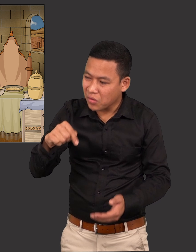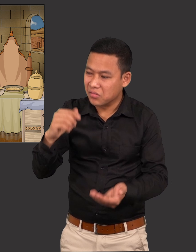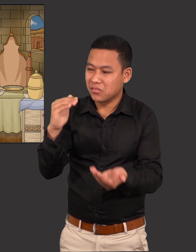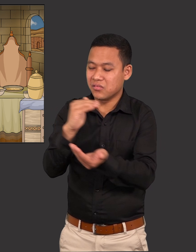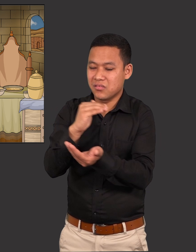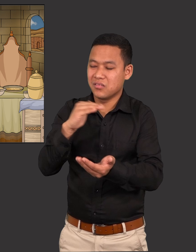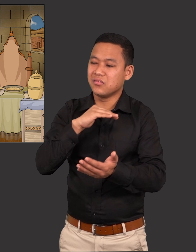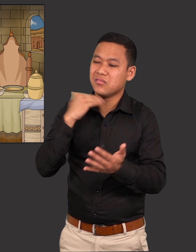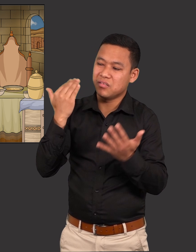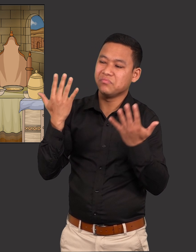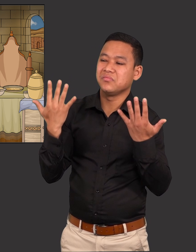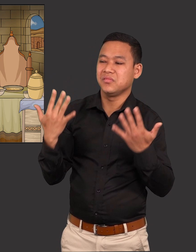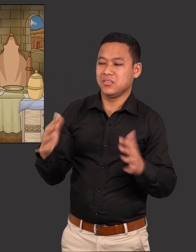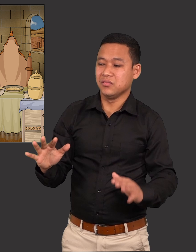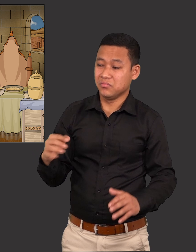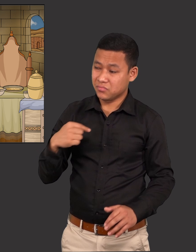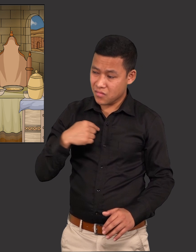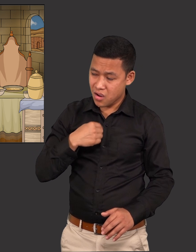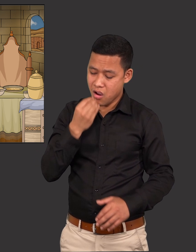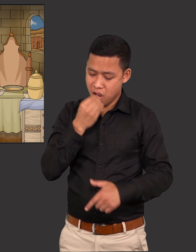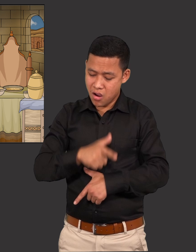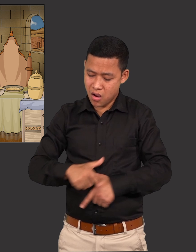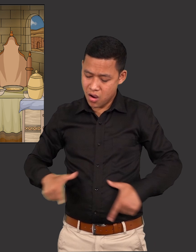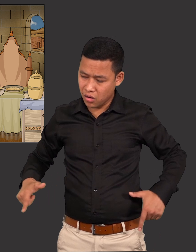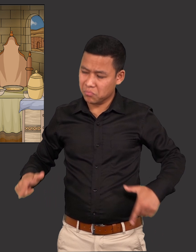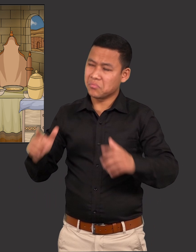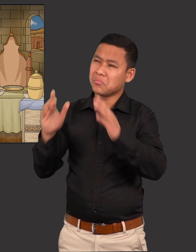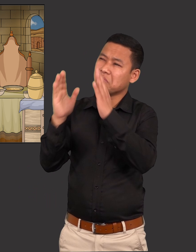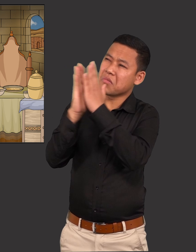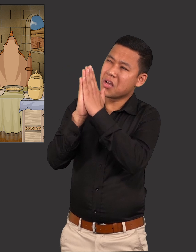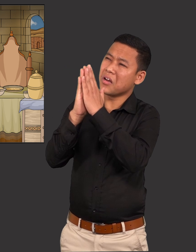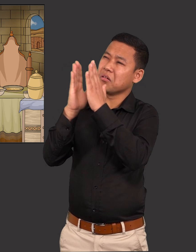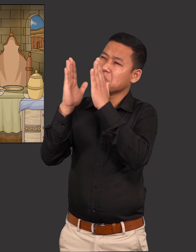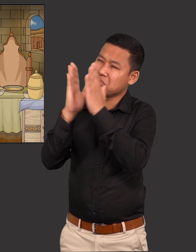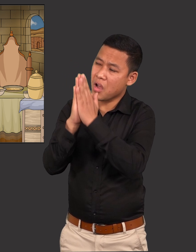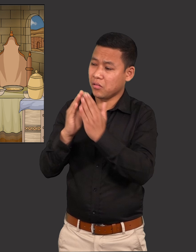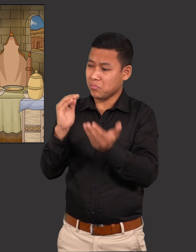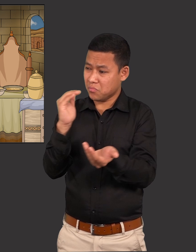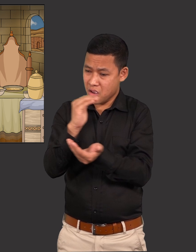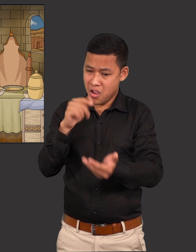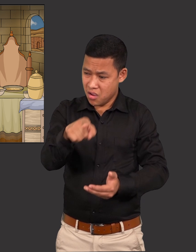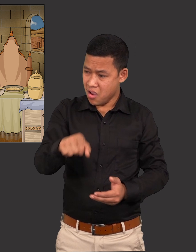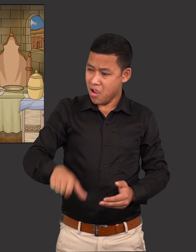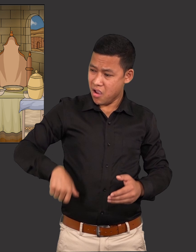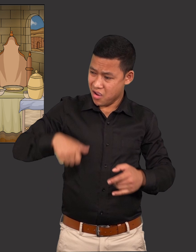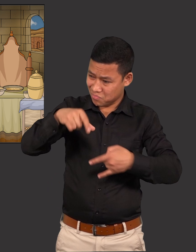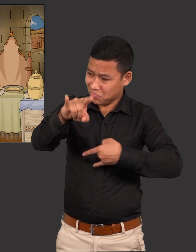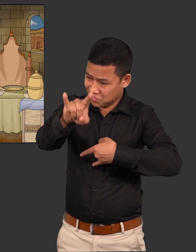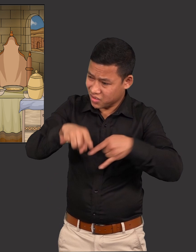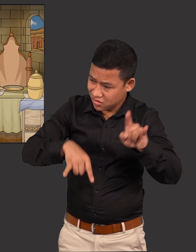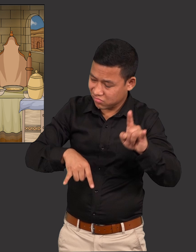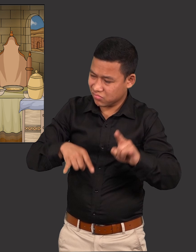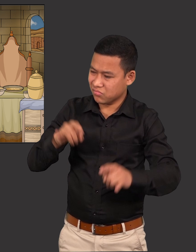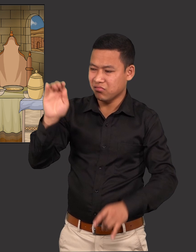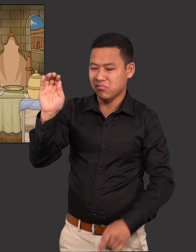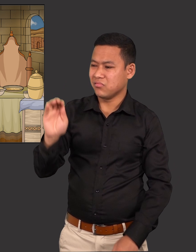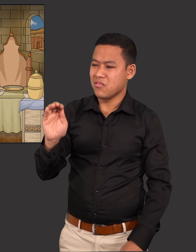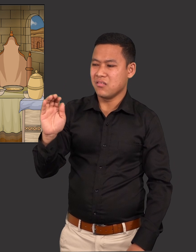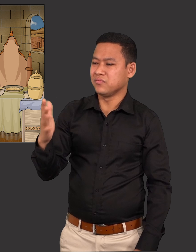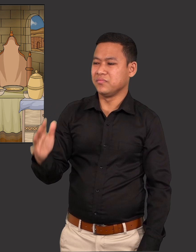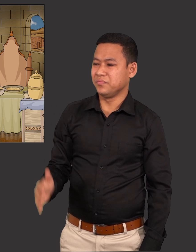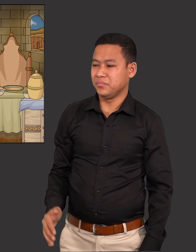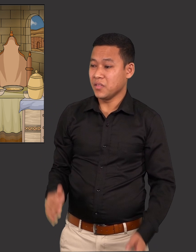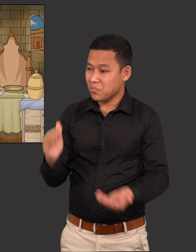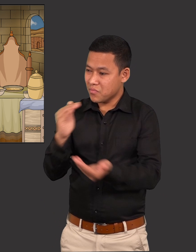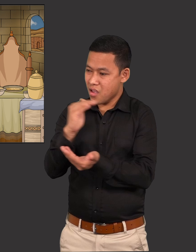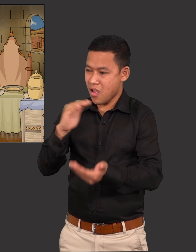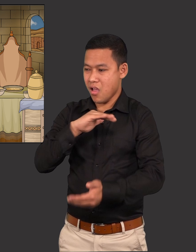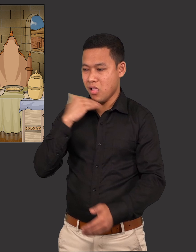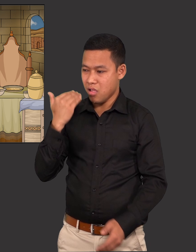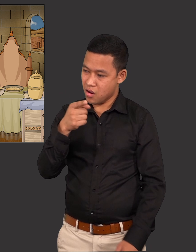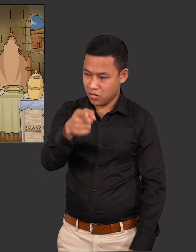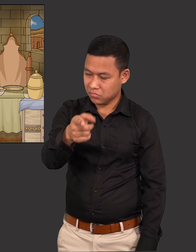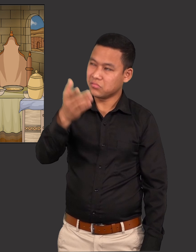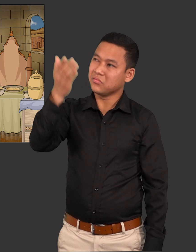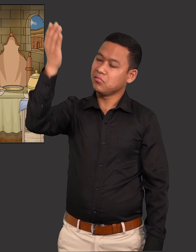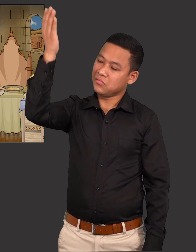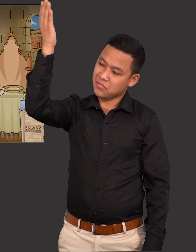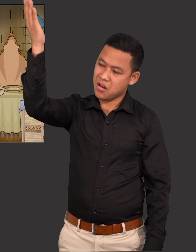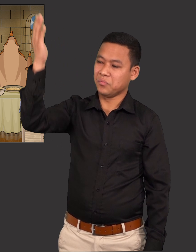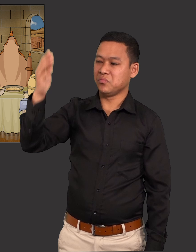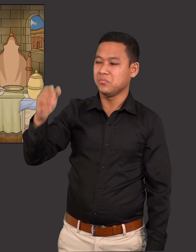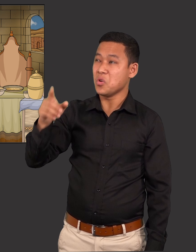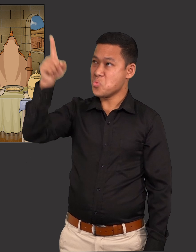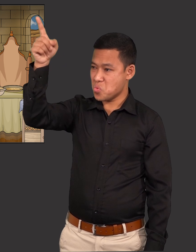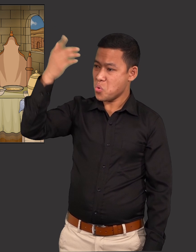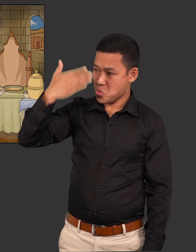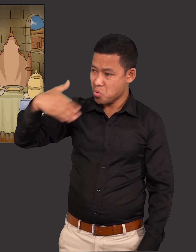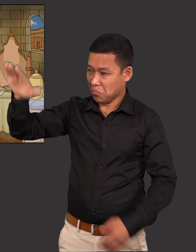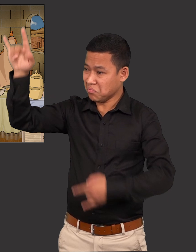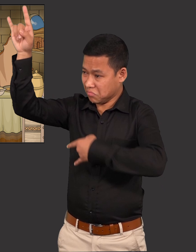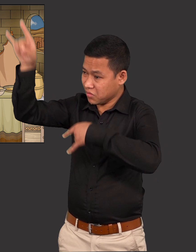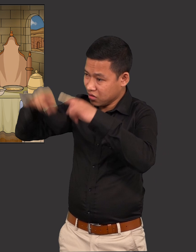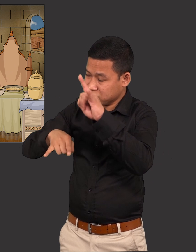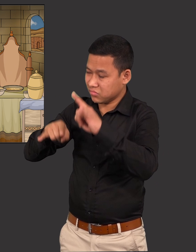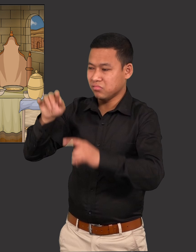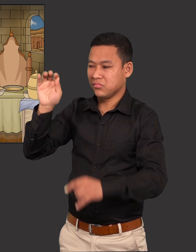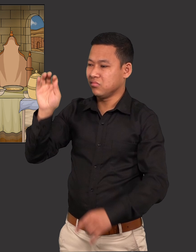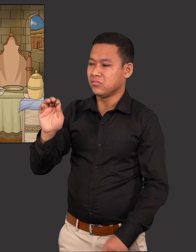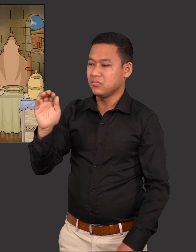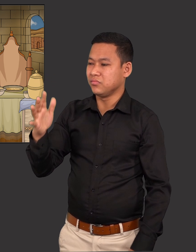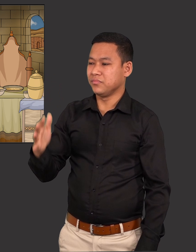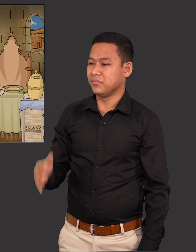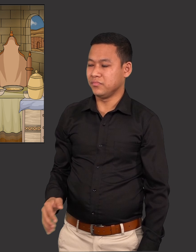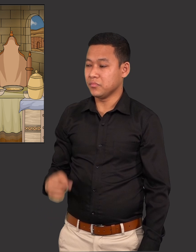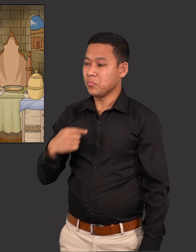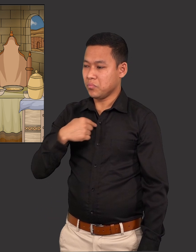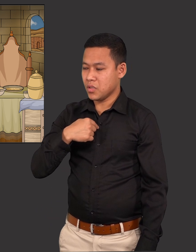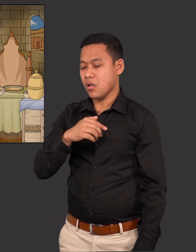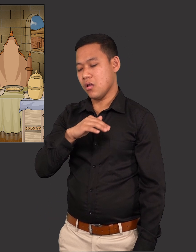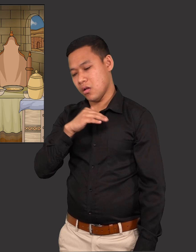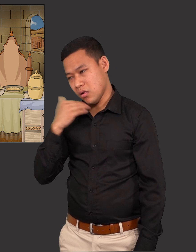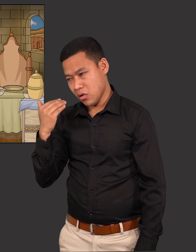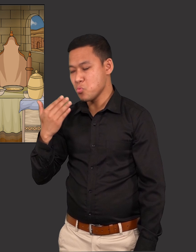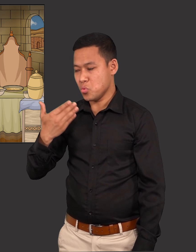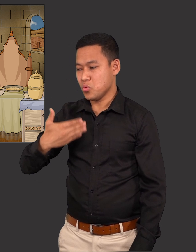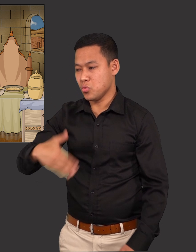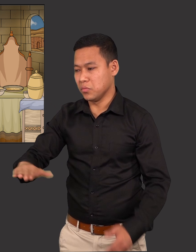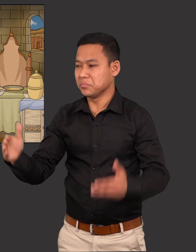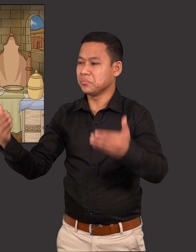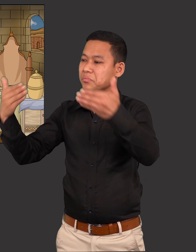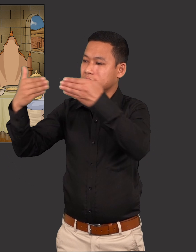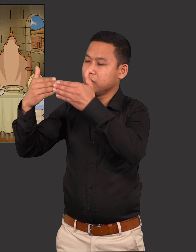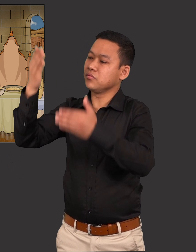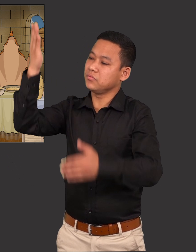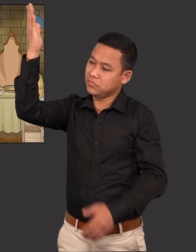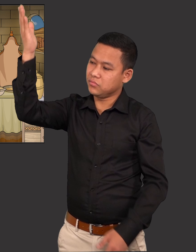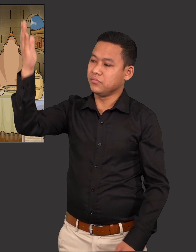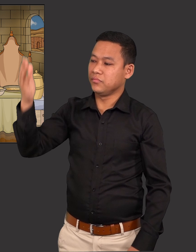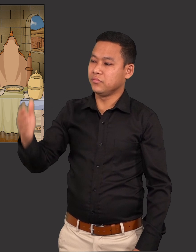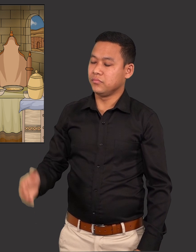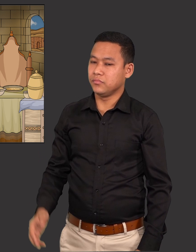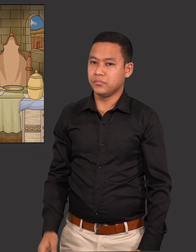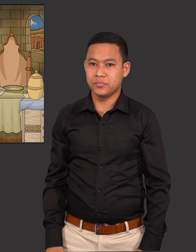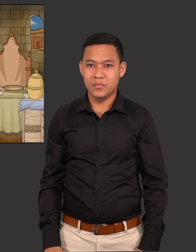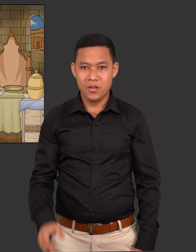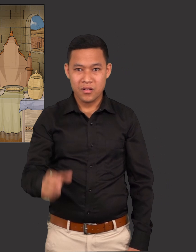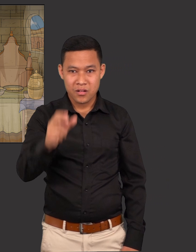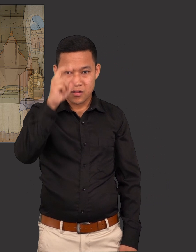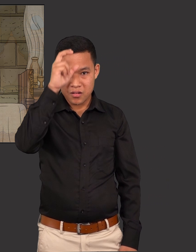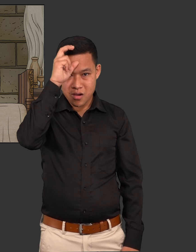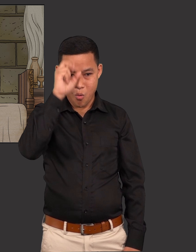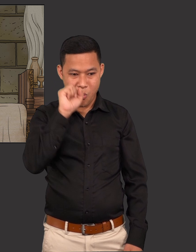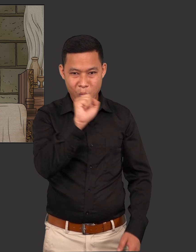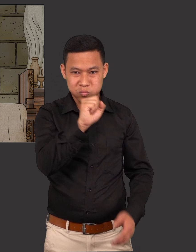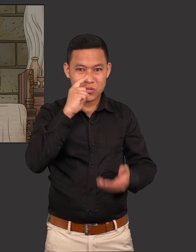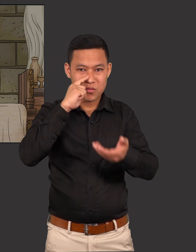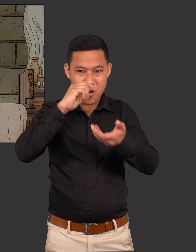But now that he is dead, why should I fast? Can I bring him back again? I will go to him, but he will not return to me.”